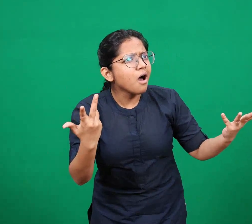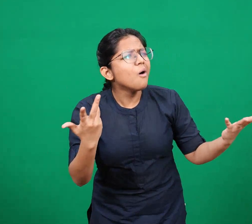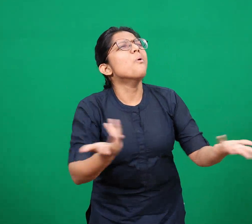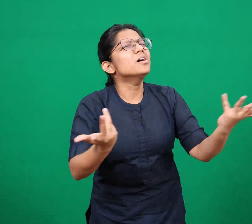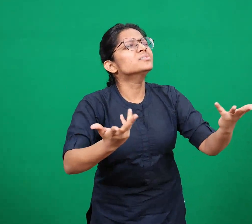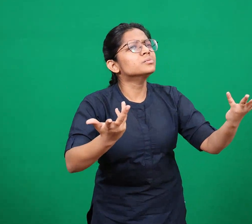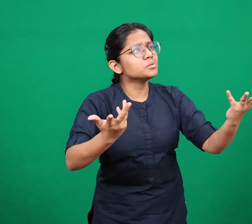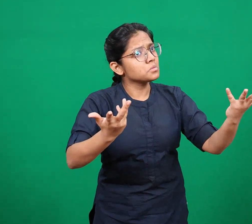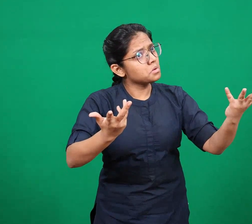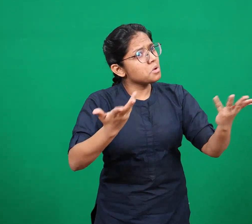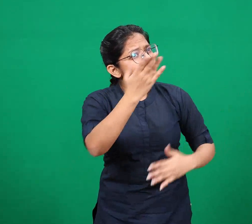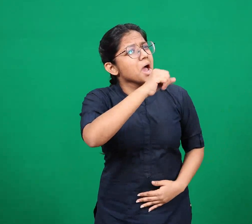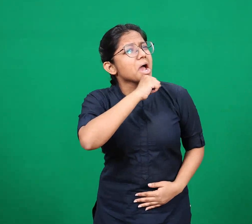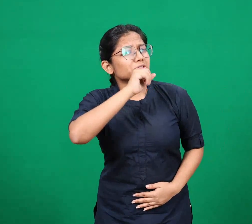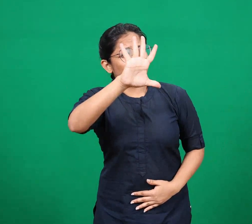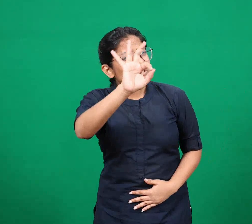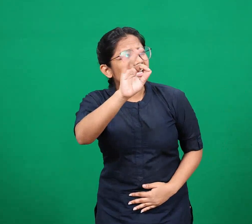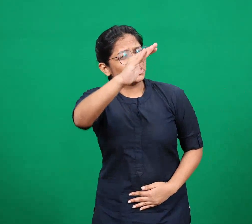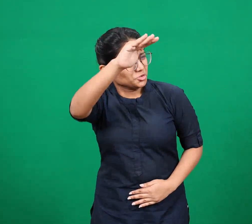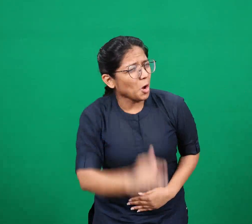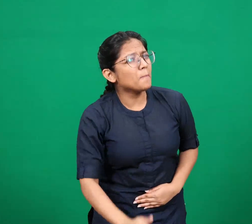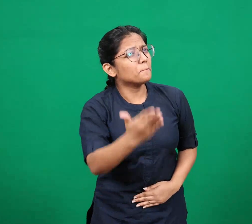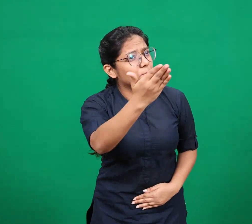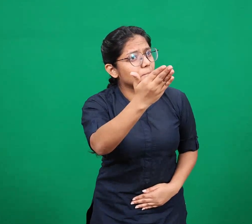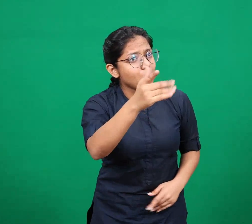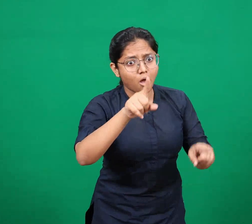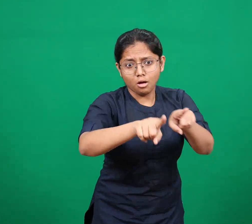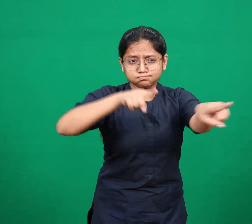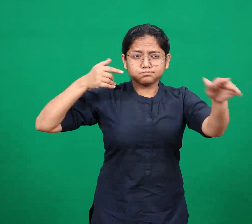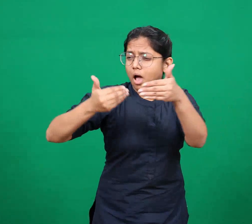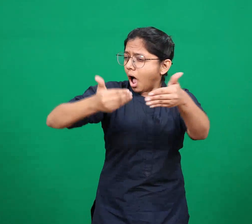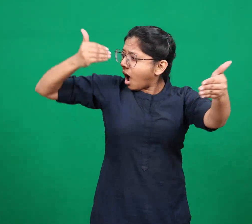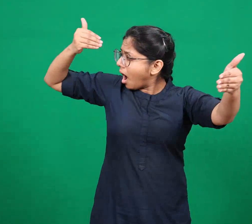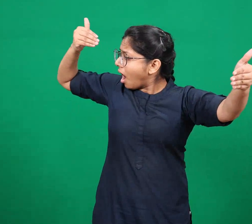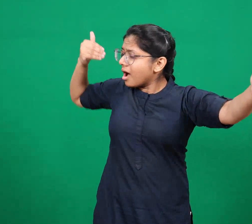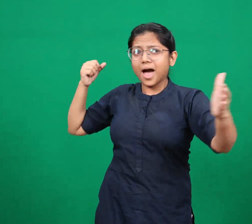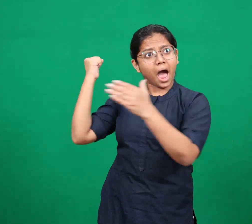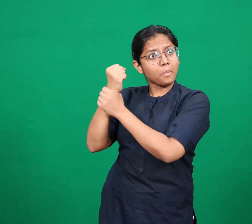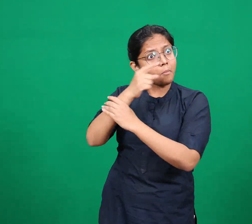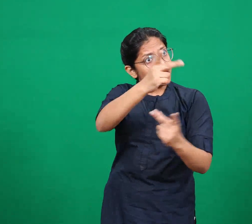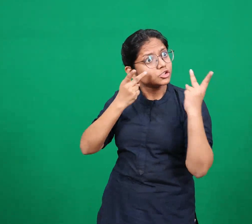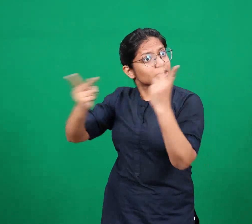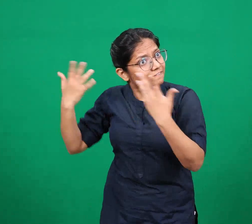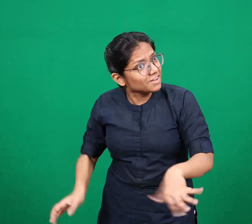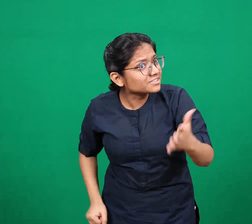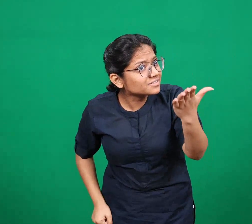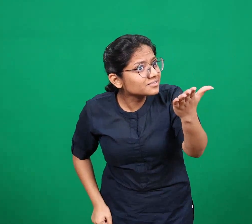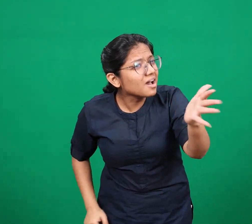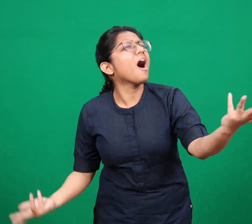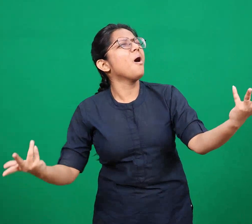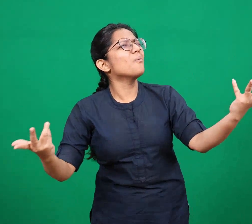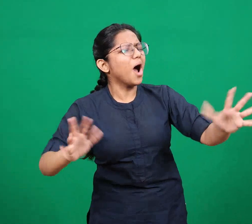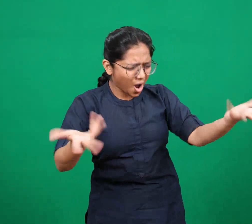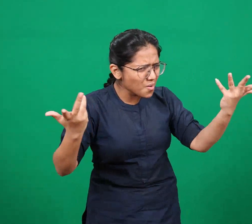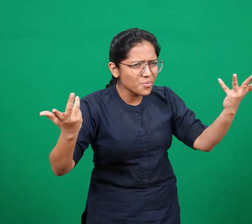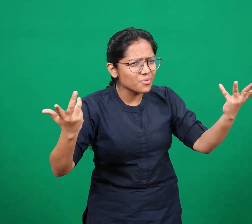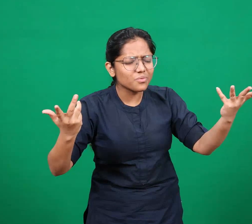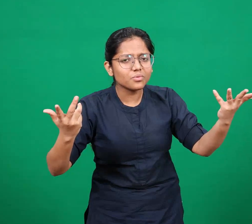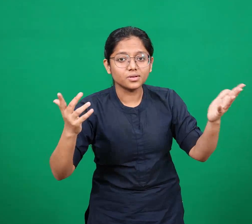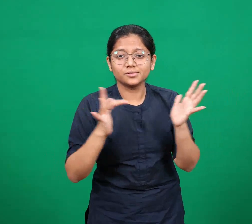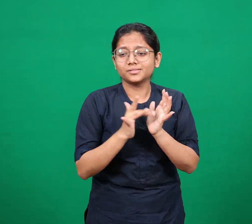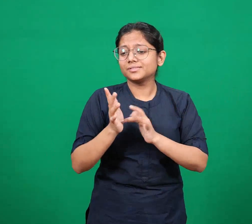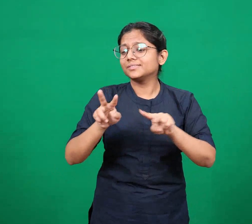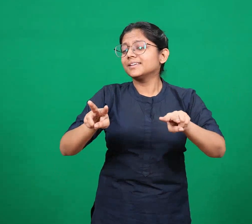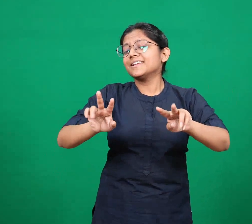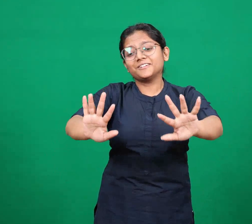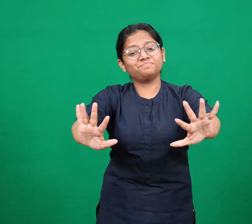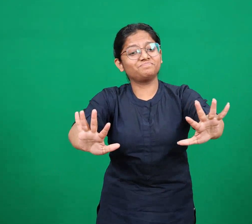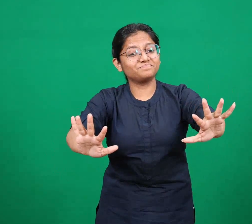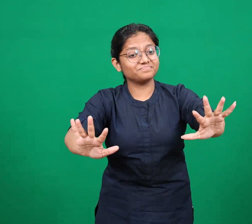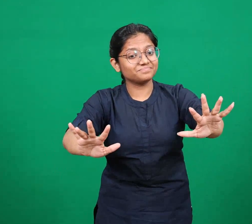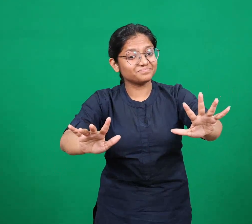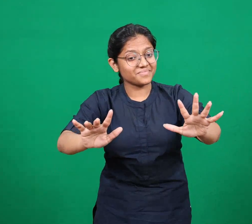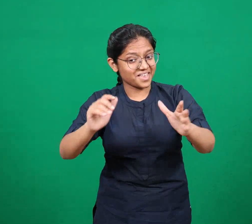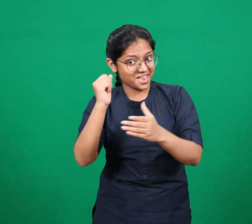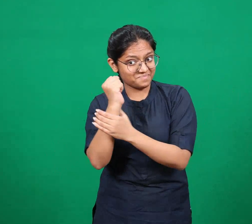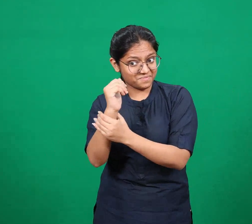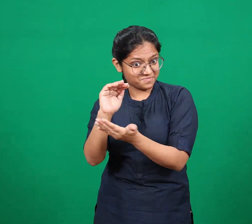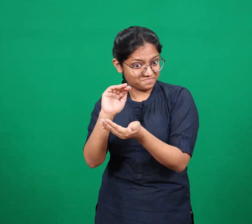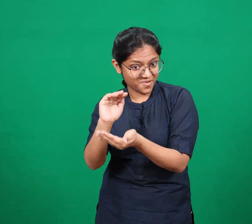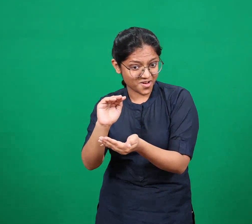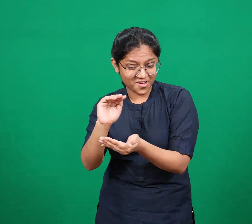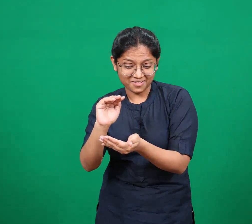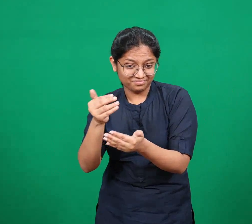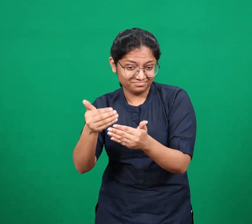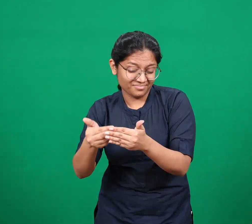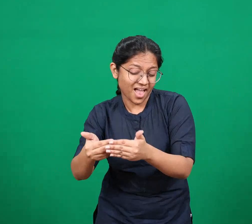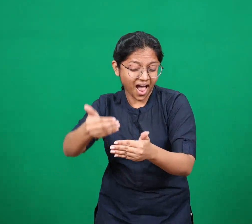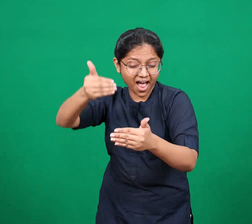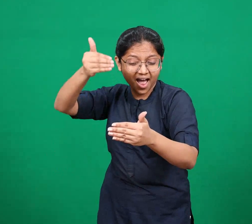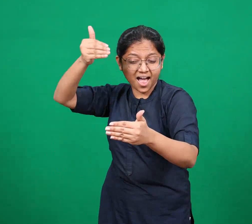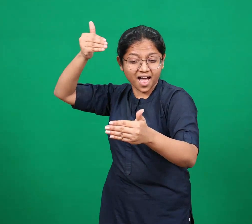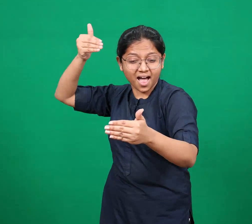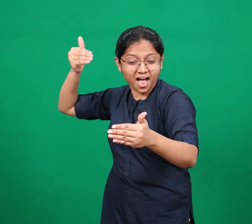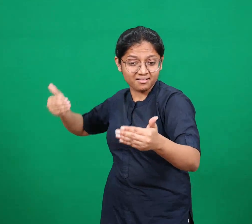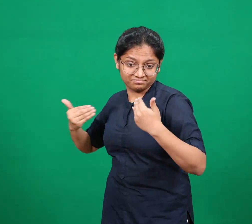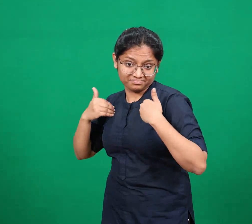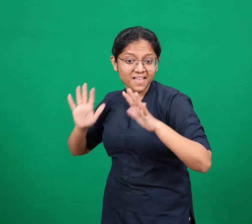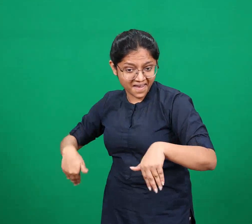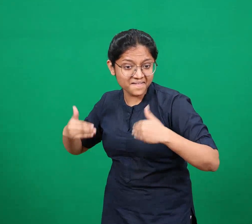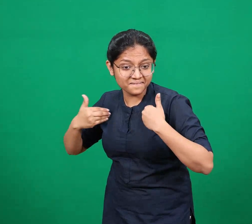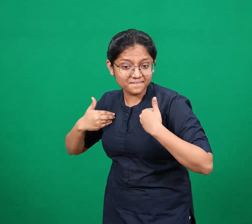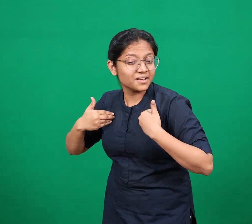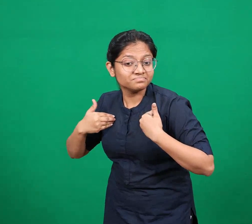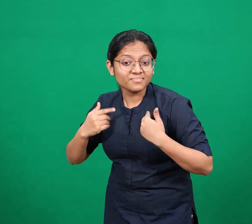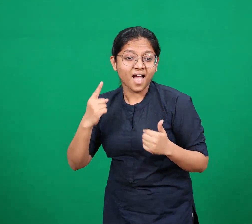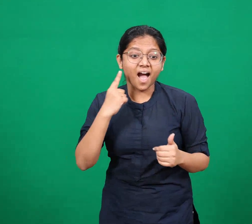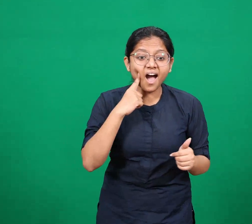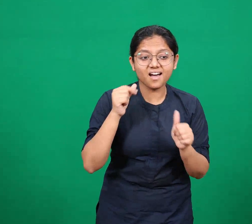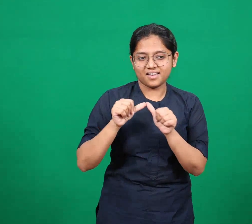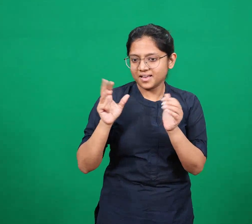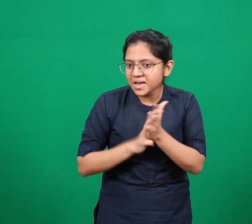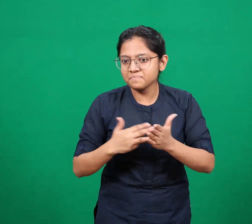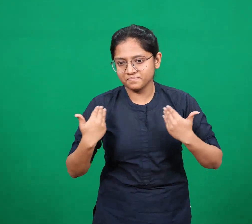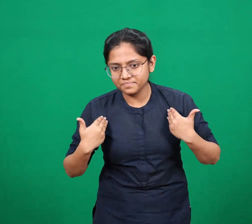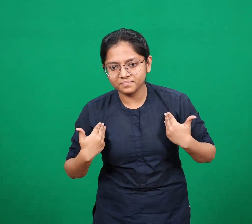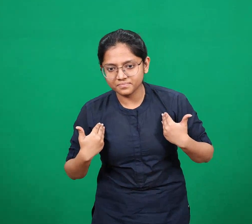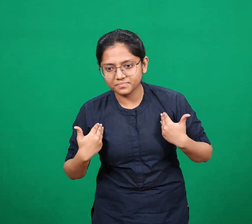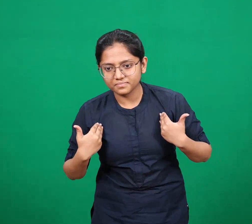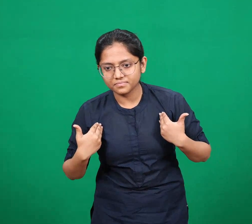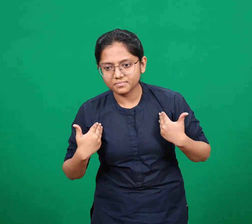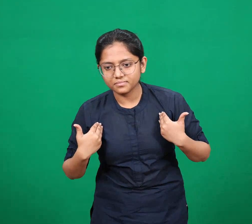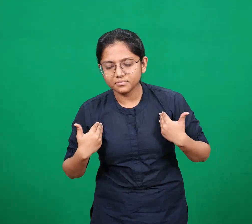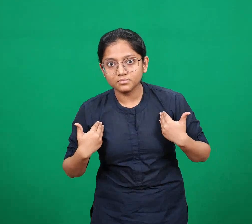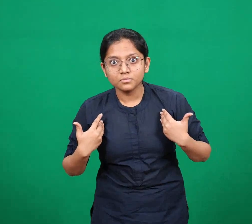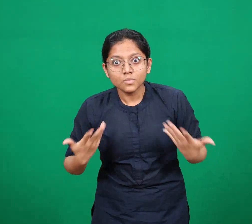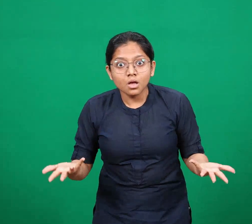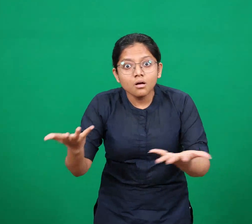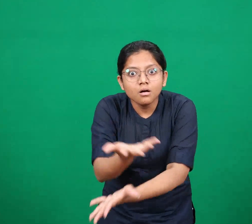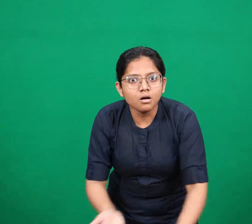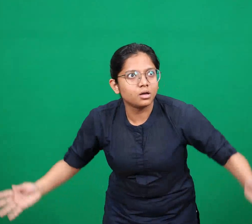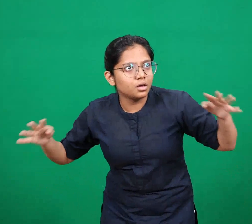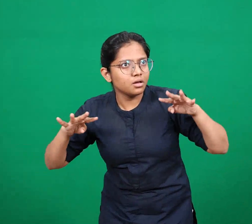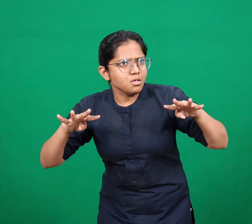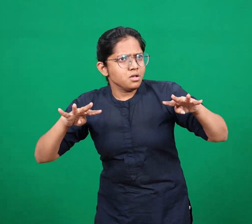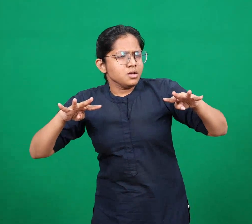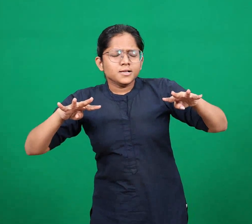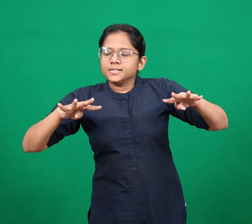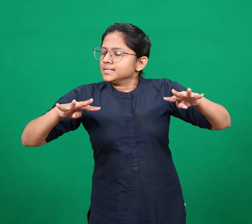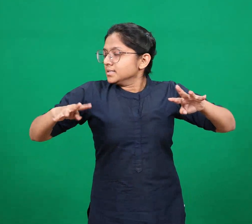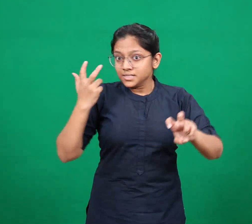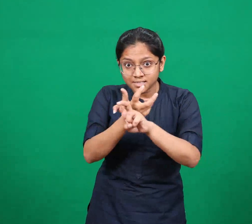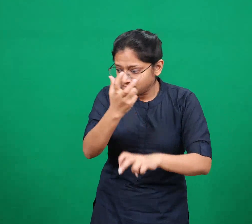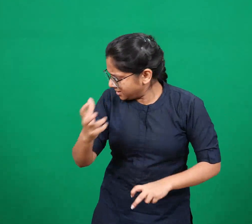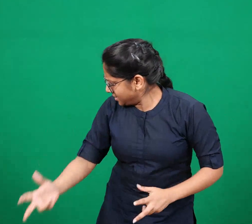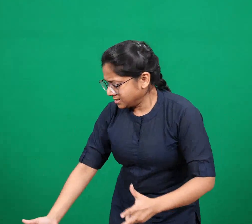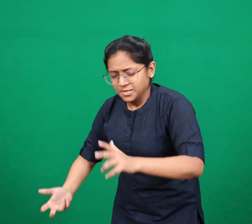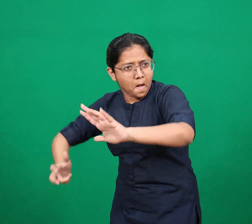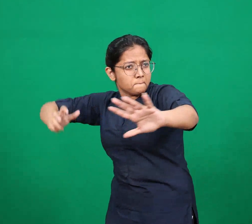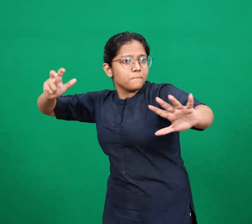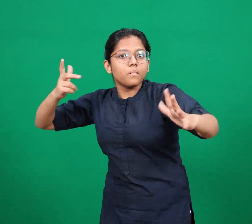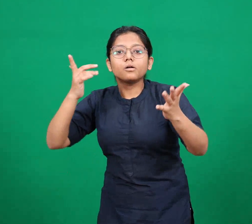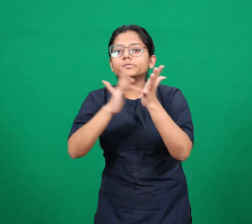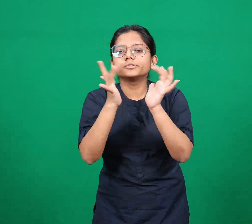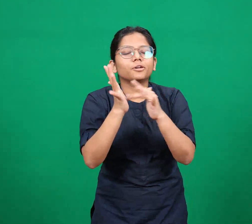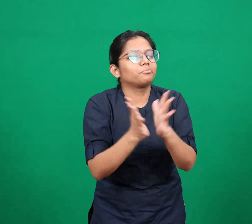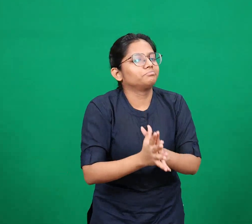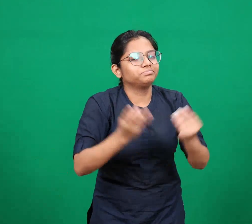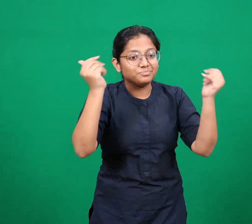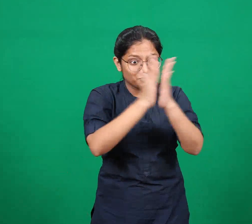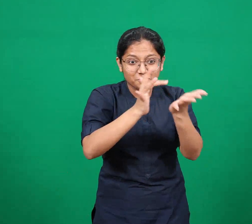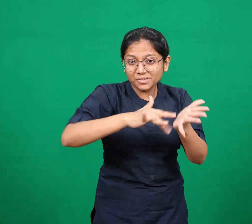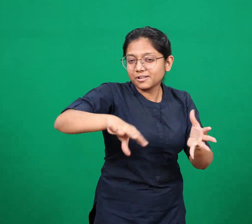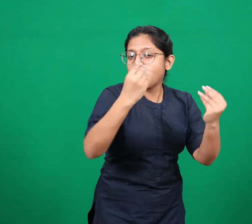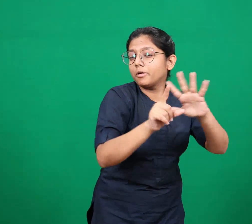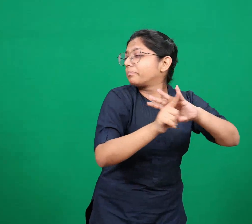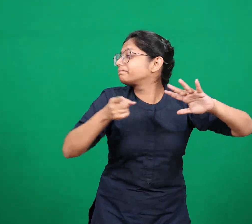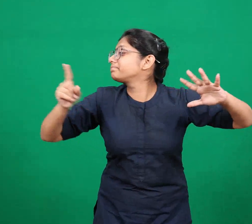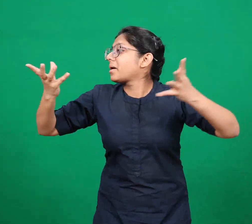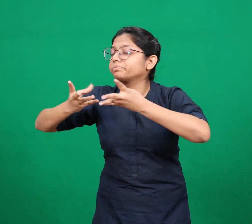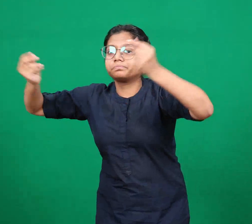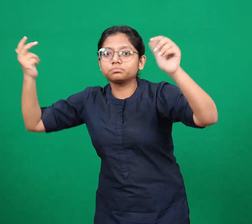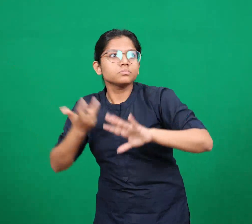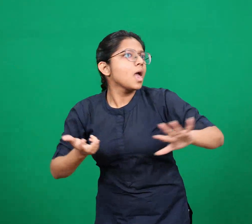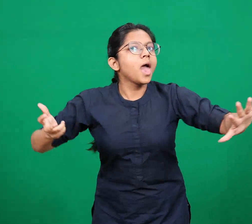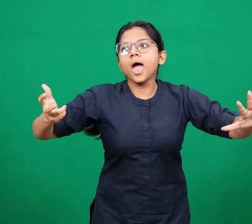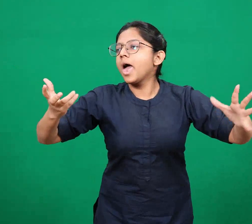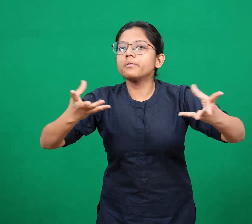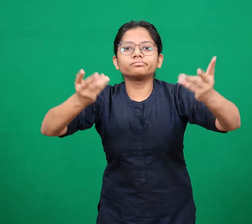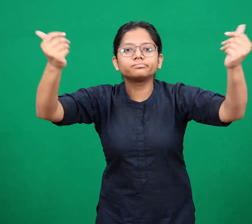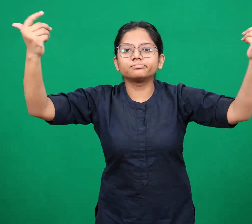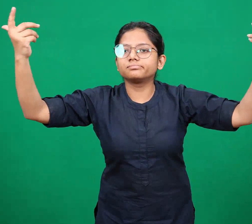"Truly, truly, I tell you," Jesus declared, "before Abraham was born, I am!" At this, they picked up stones to throw at Him.